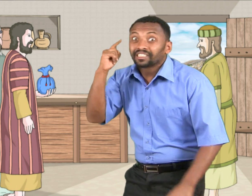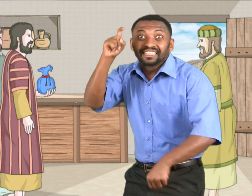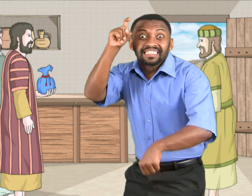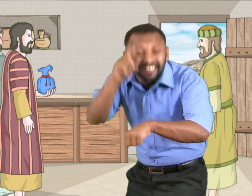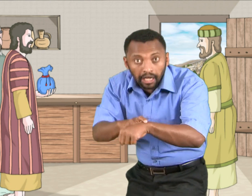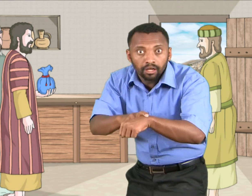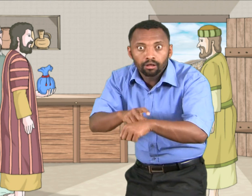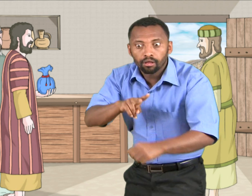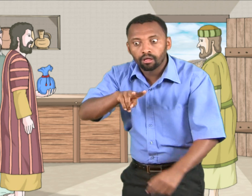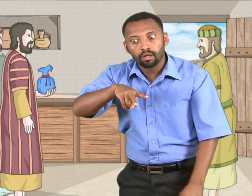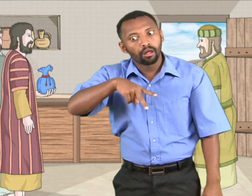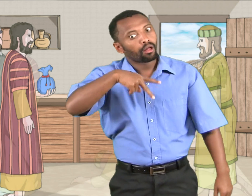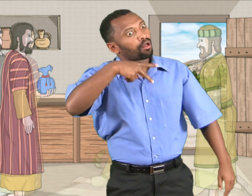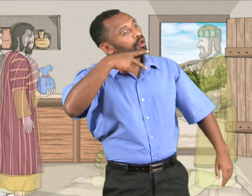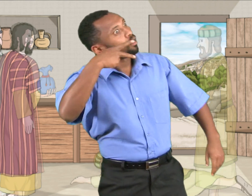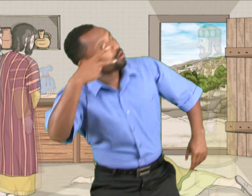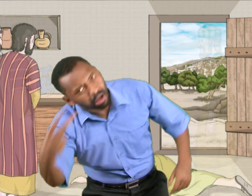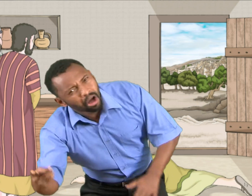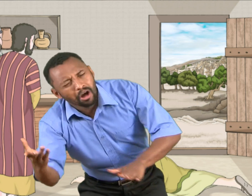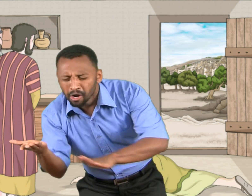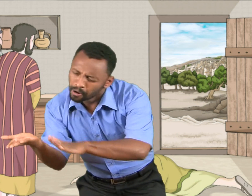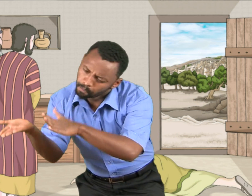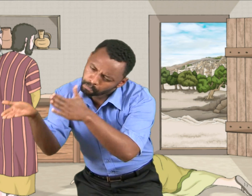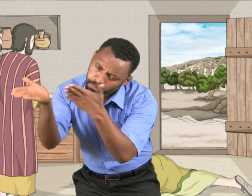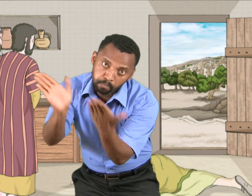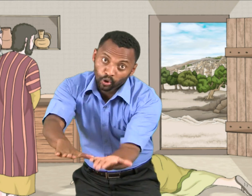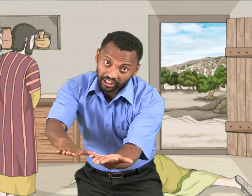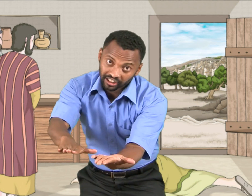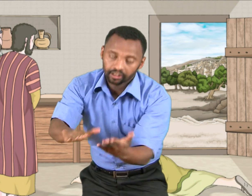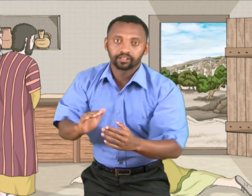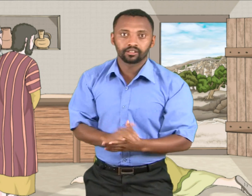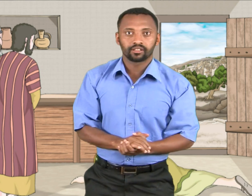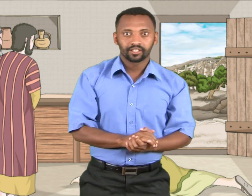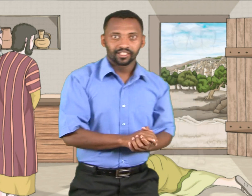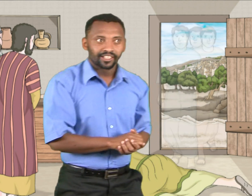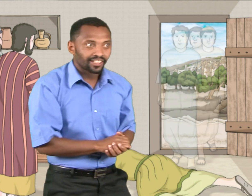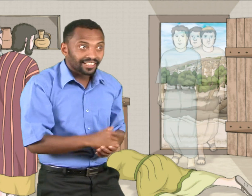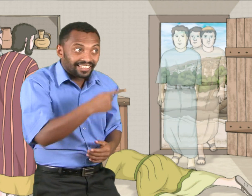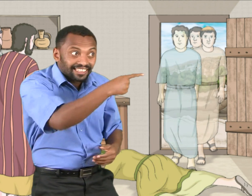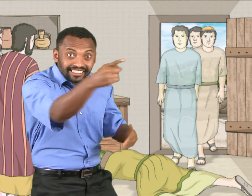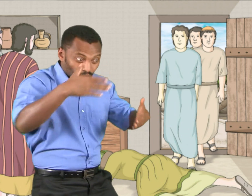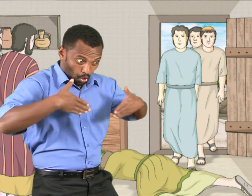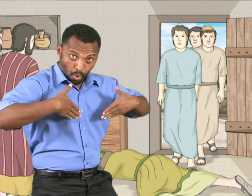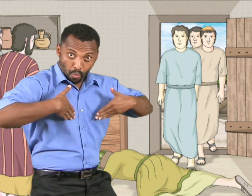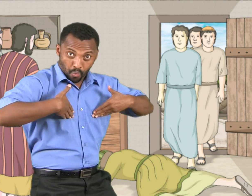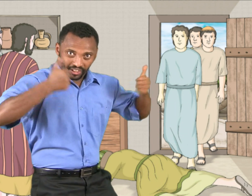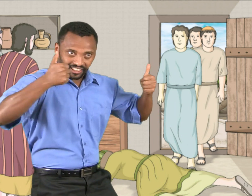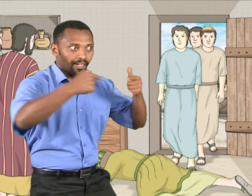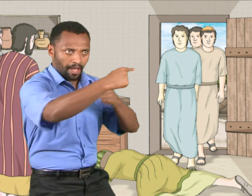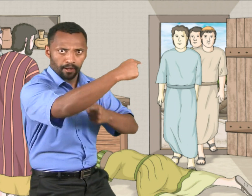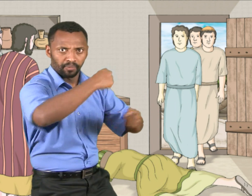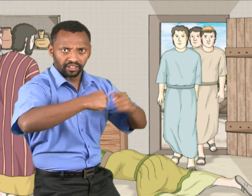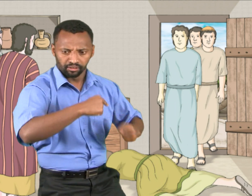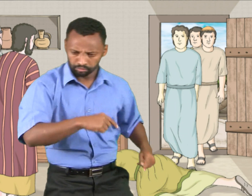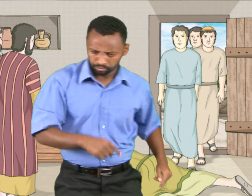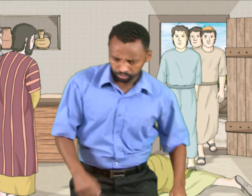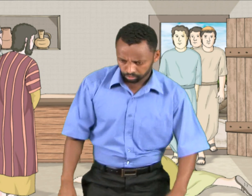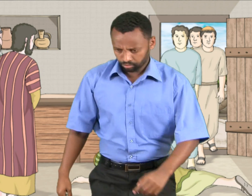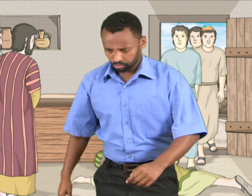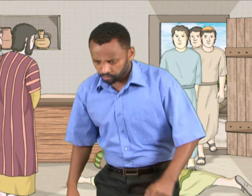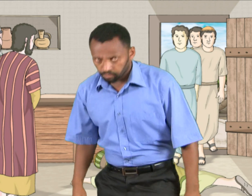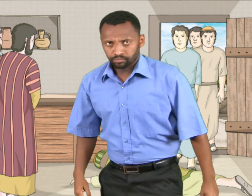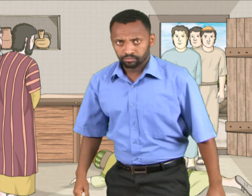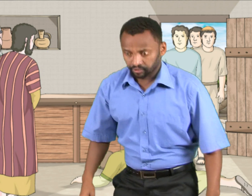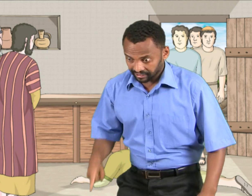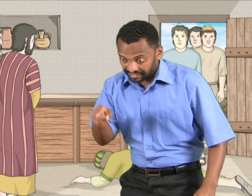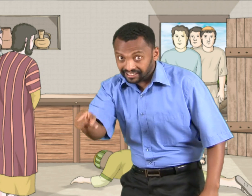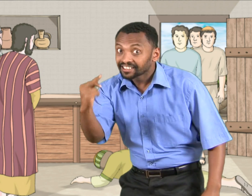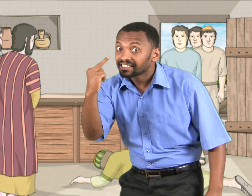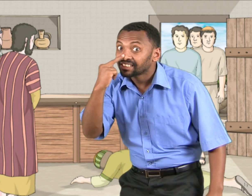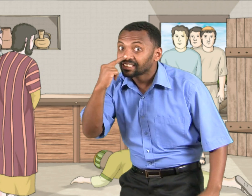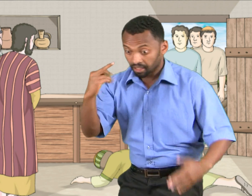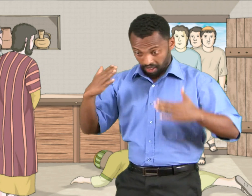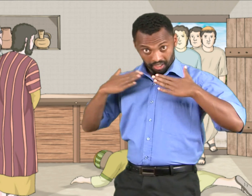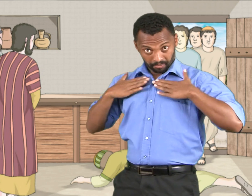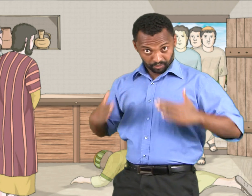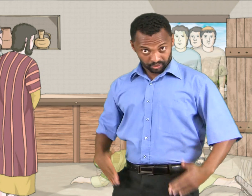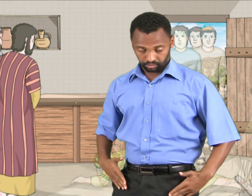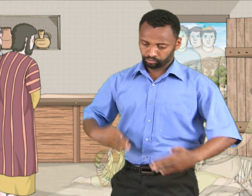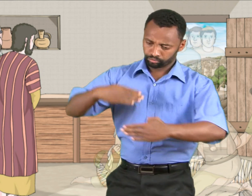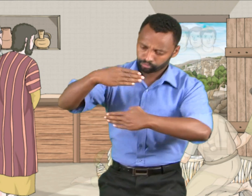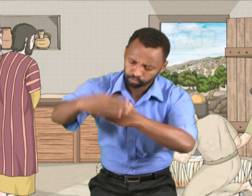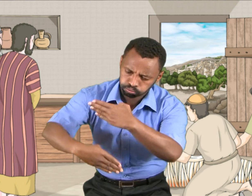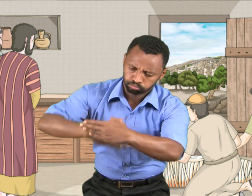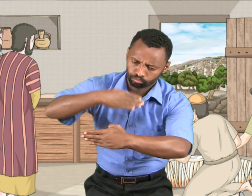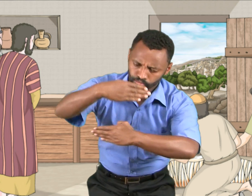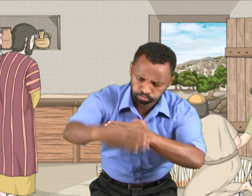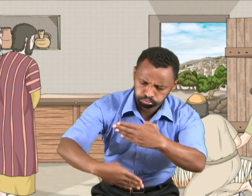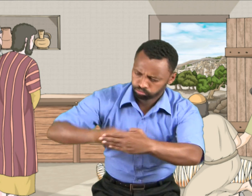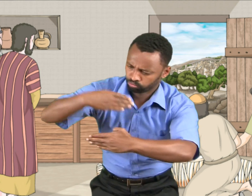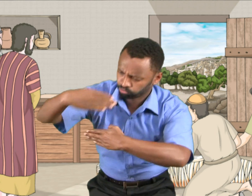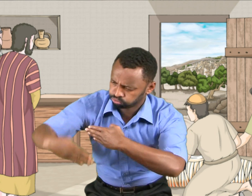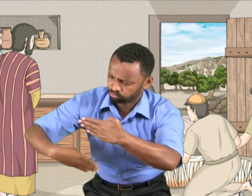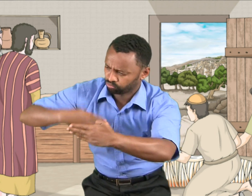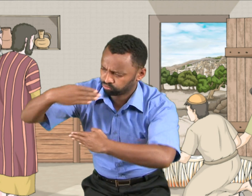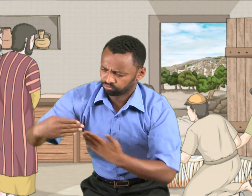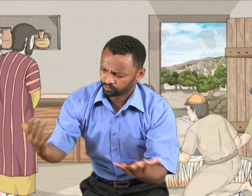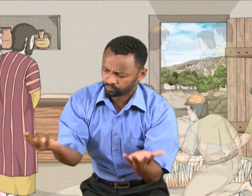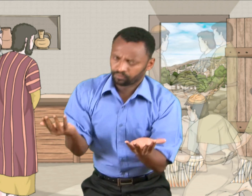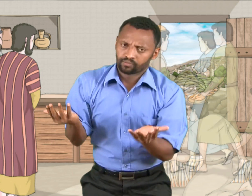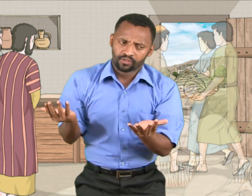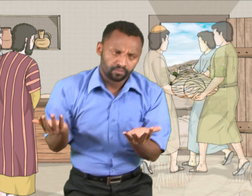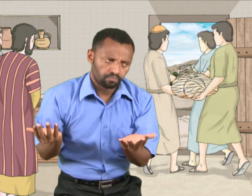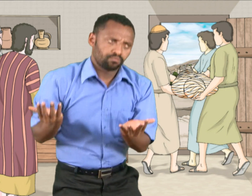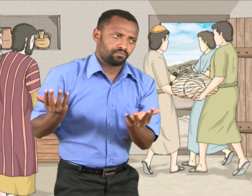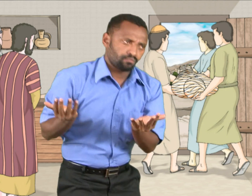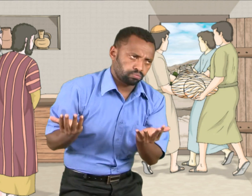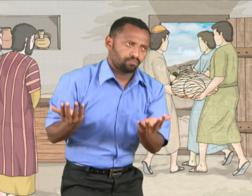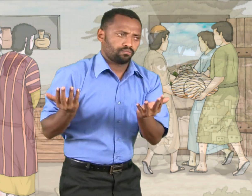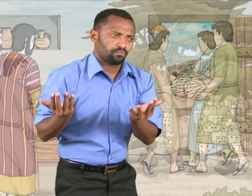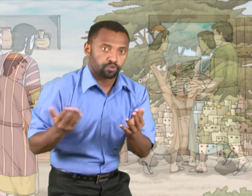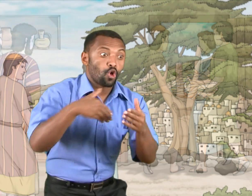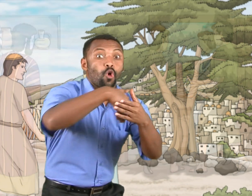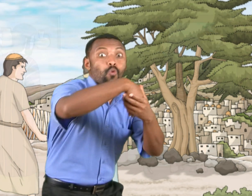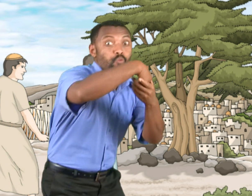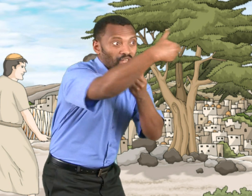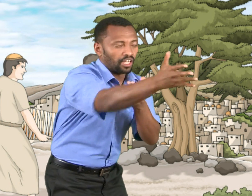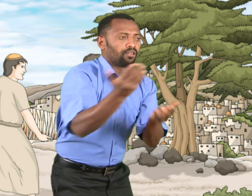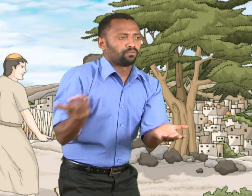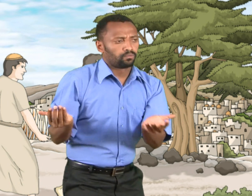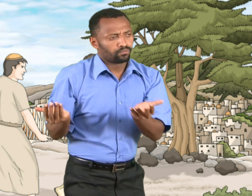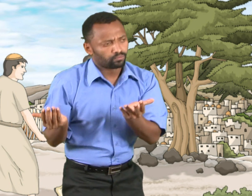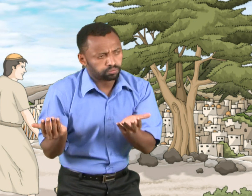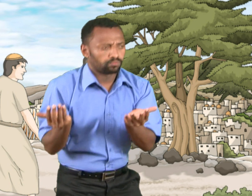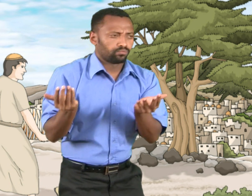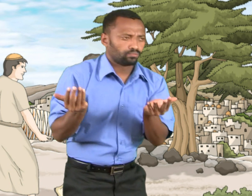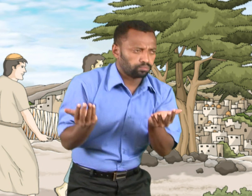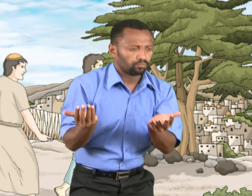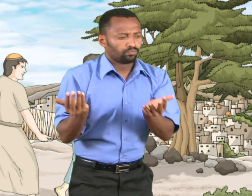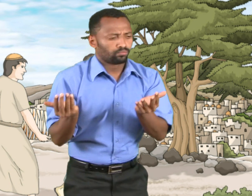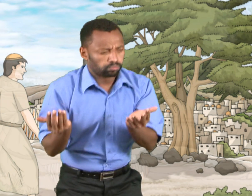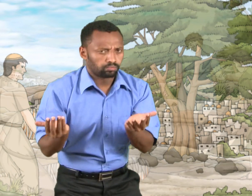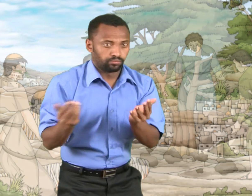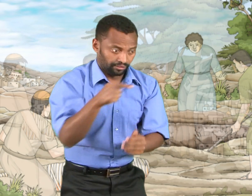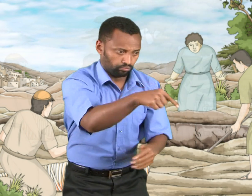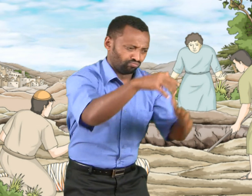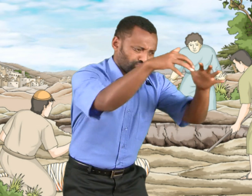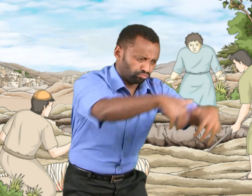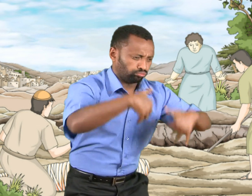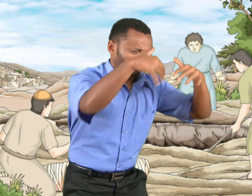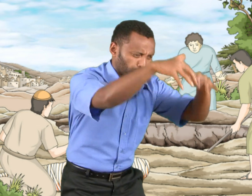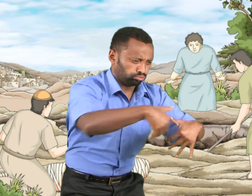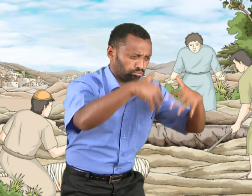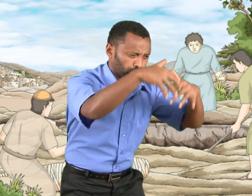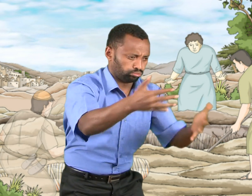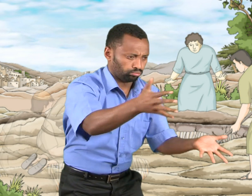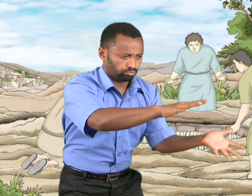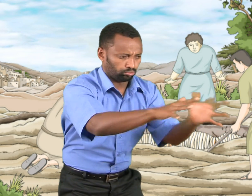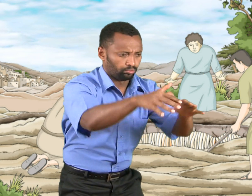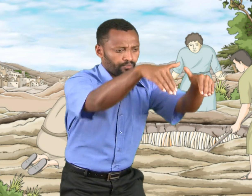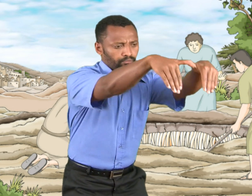On hearing these words, Ananias fell down and died. And great fear came over all who heard what had happened.